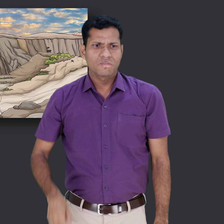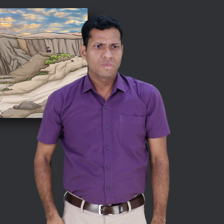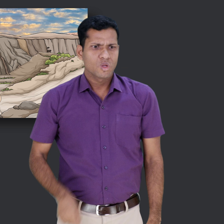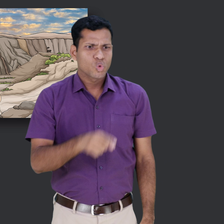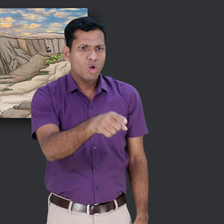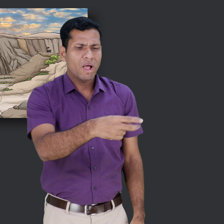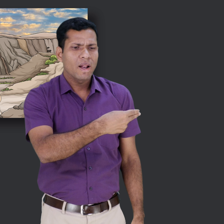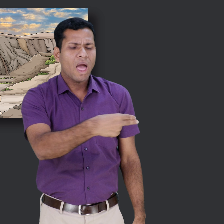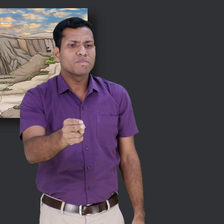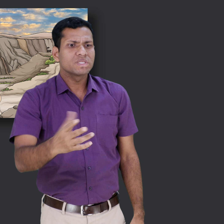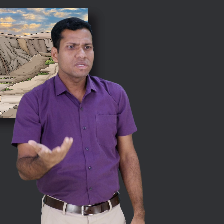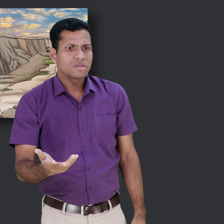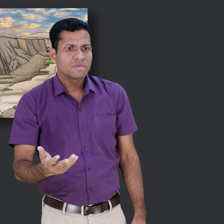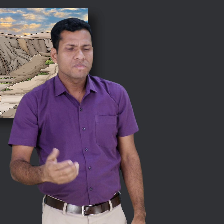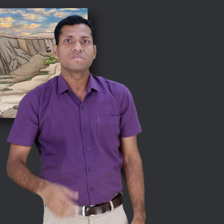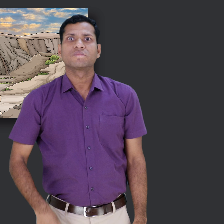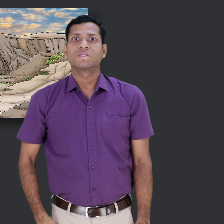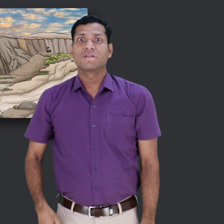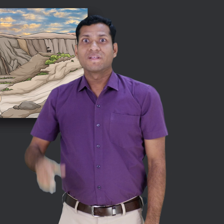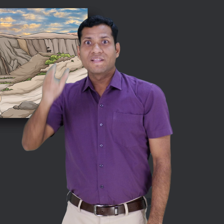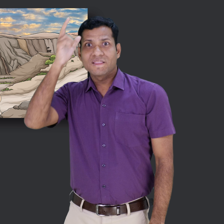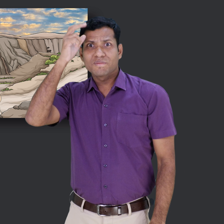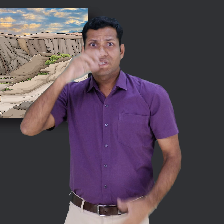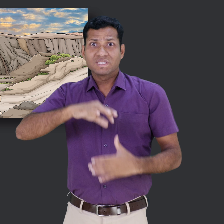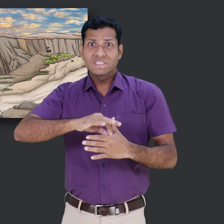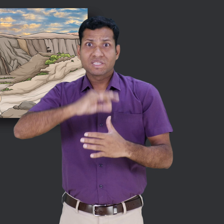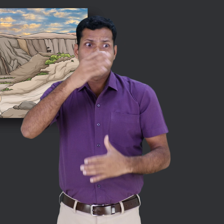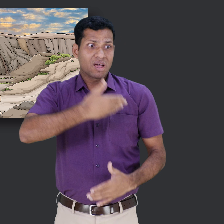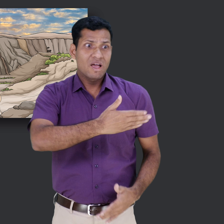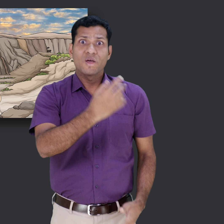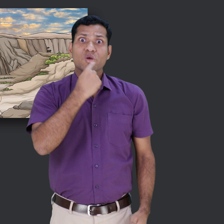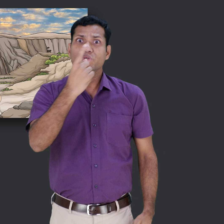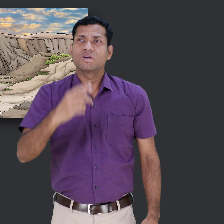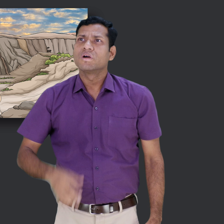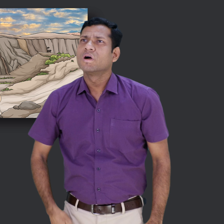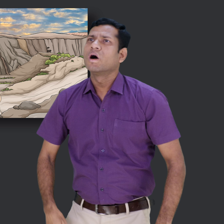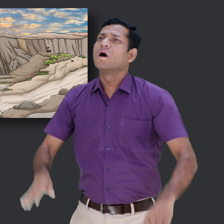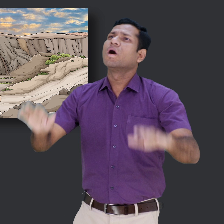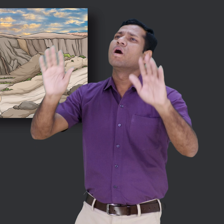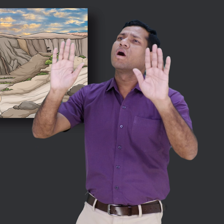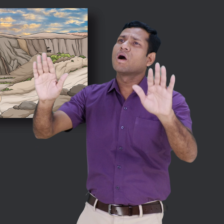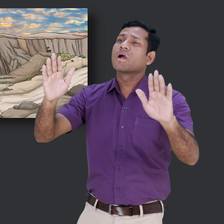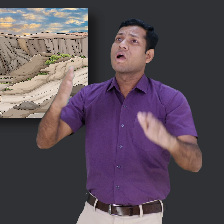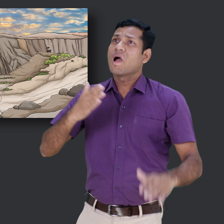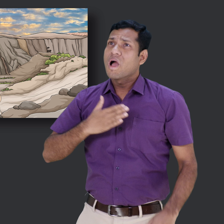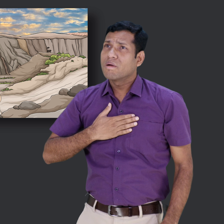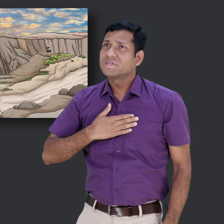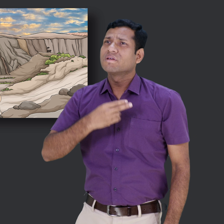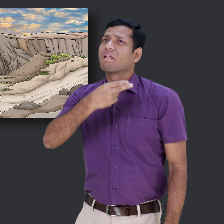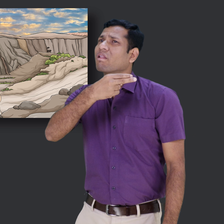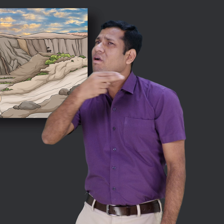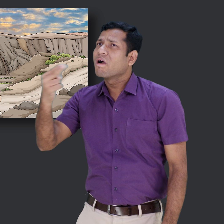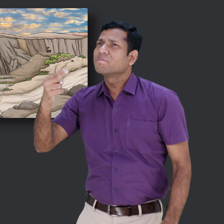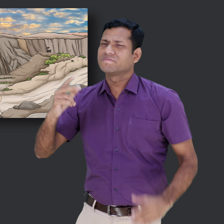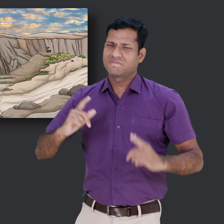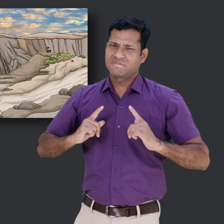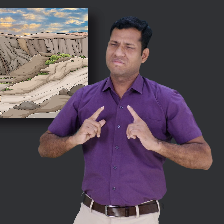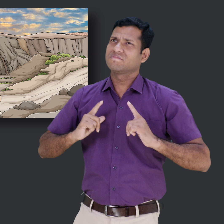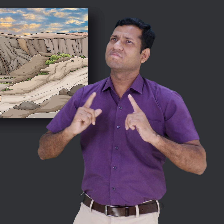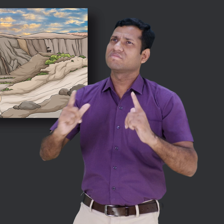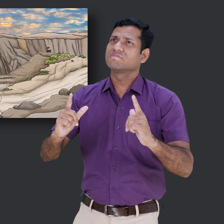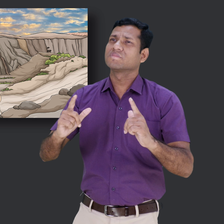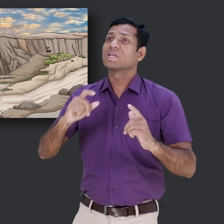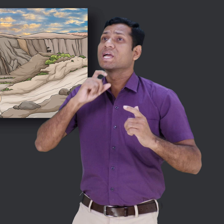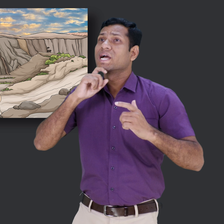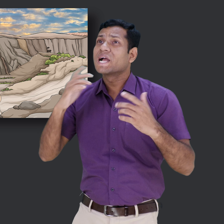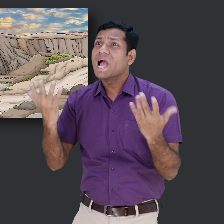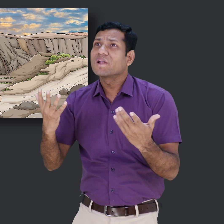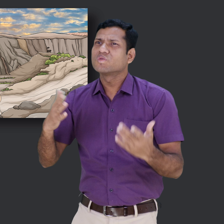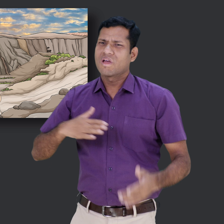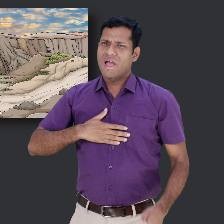“What is your name?” Jesus asked.